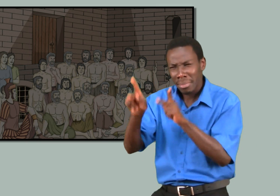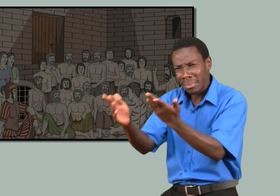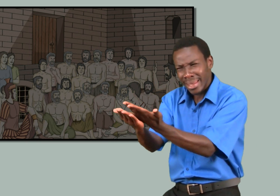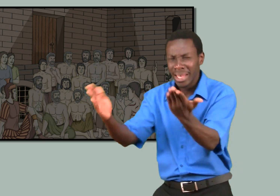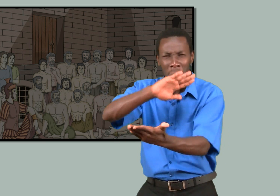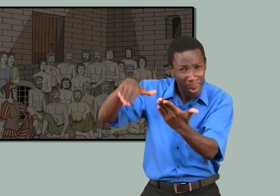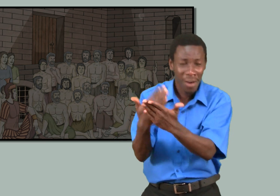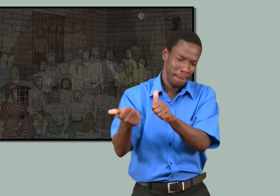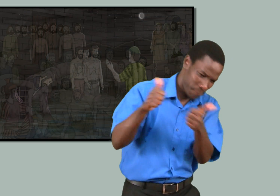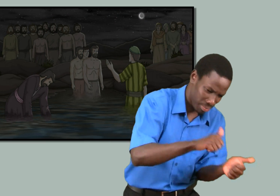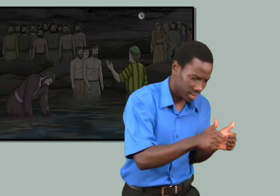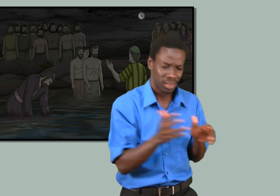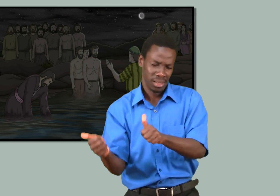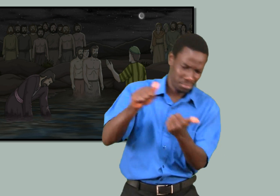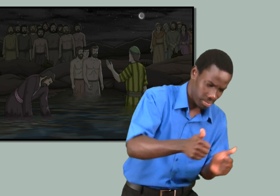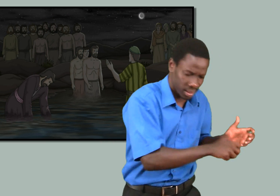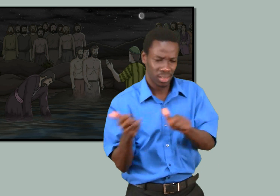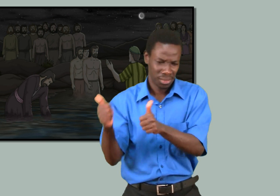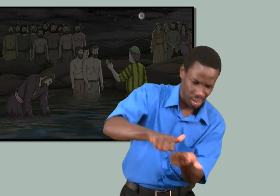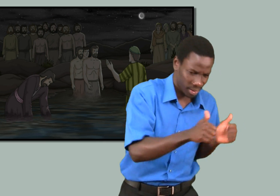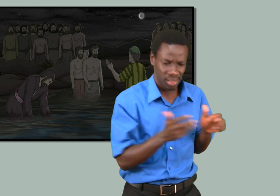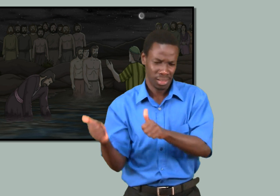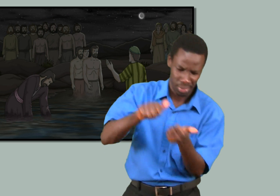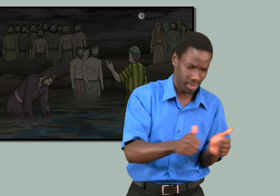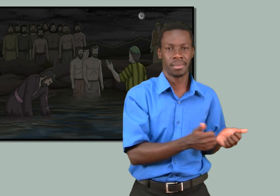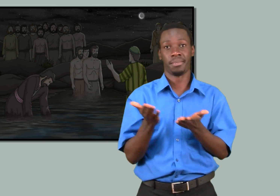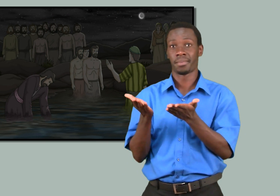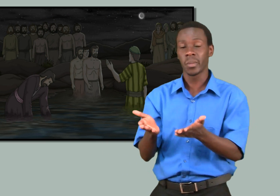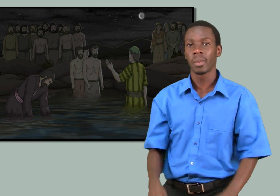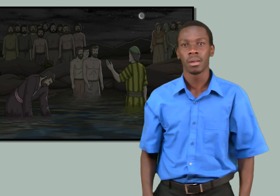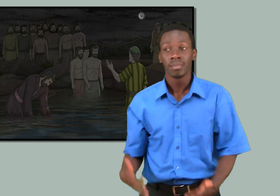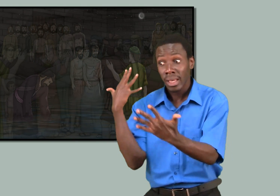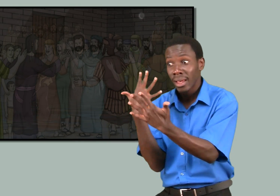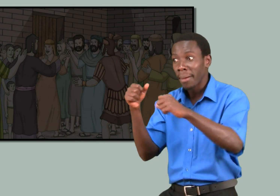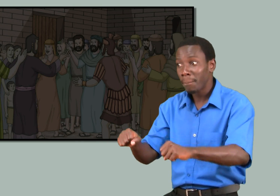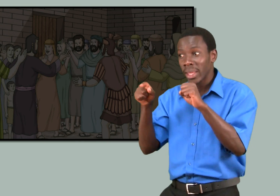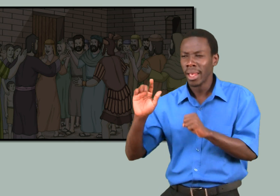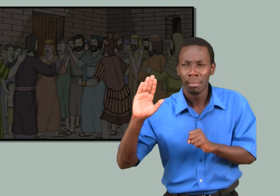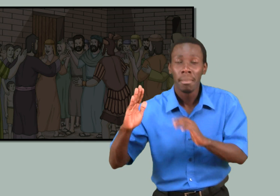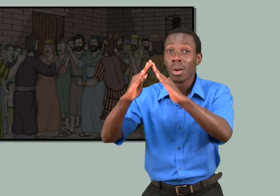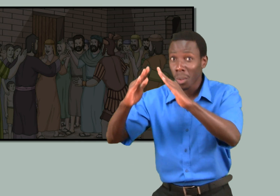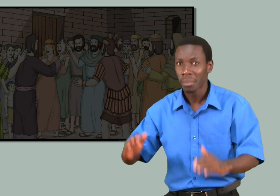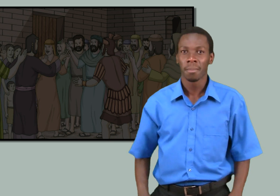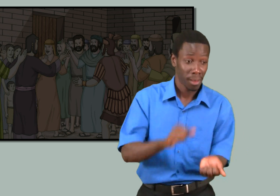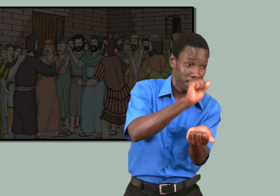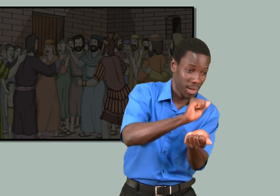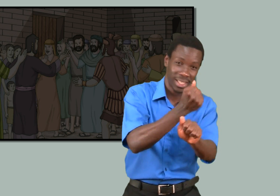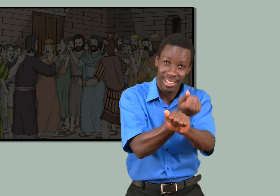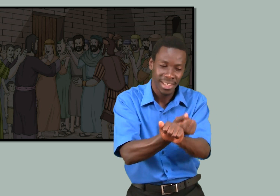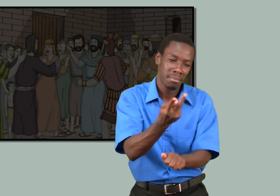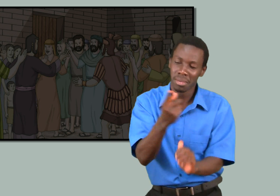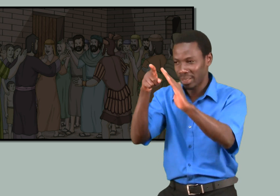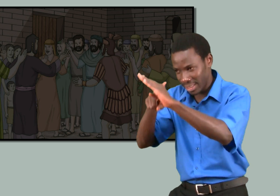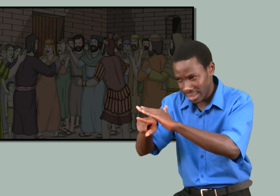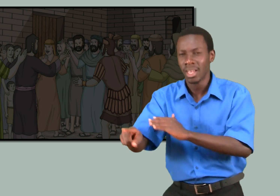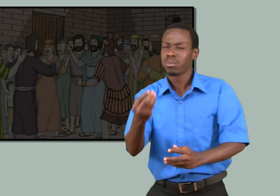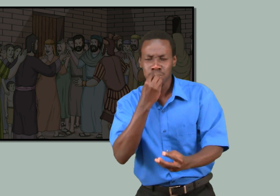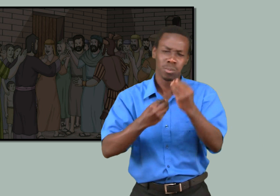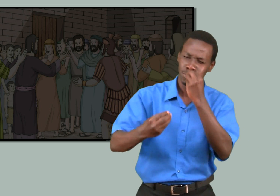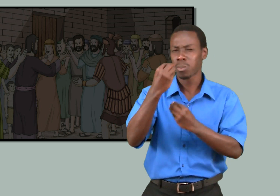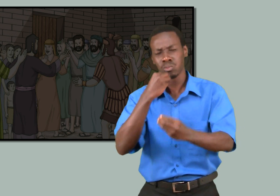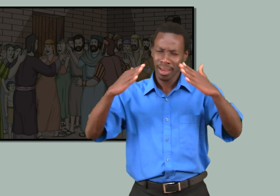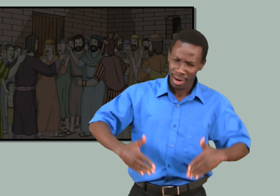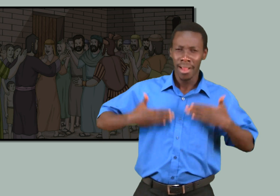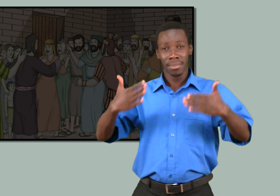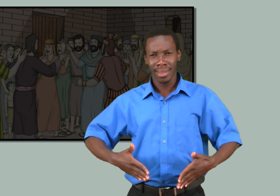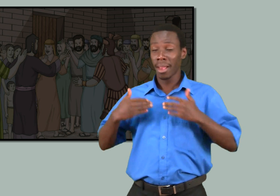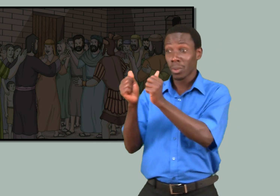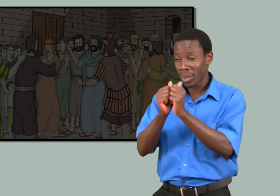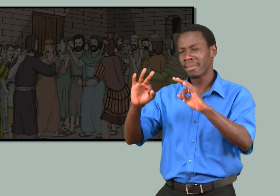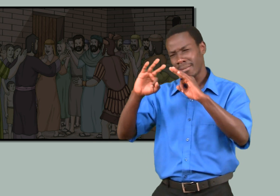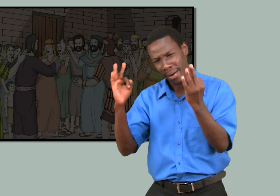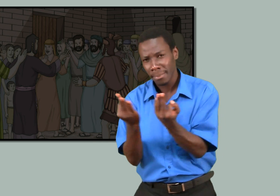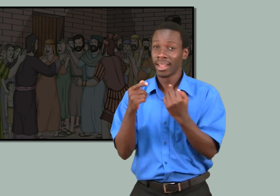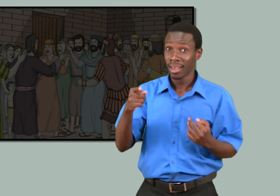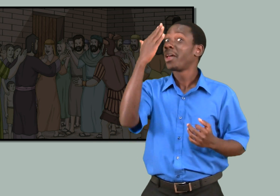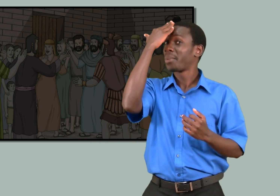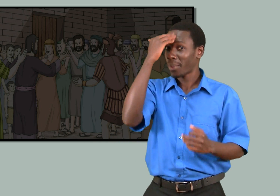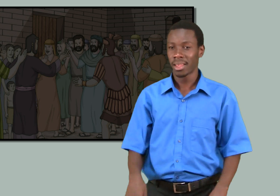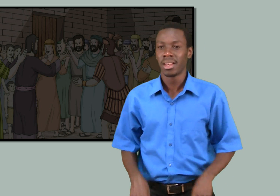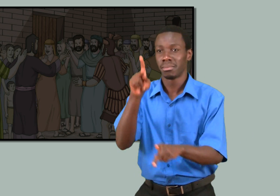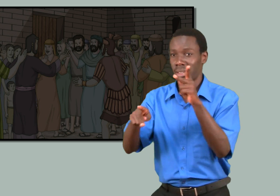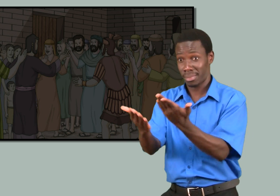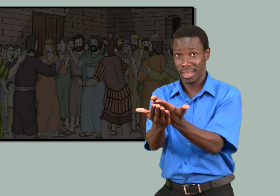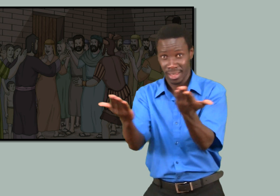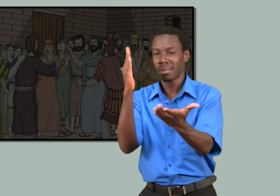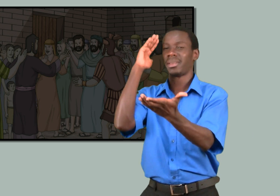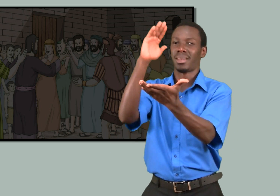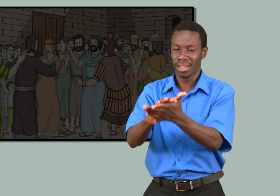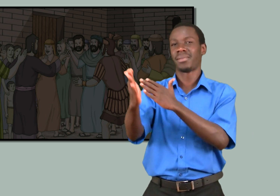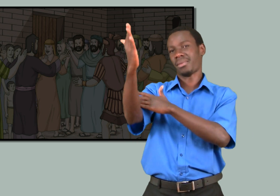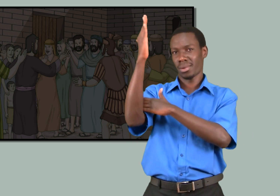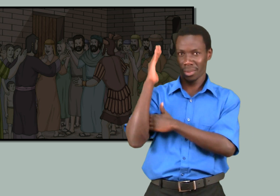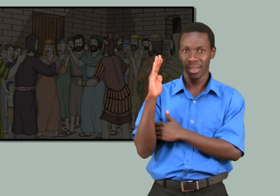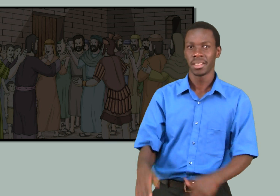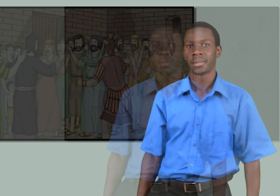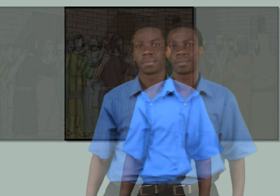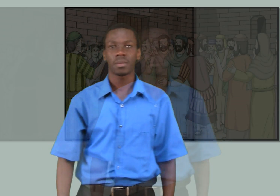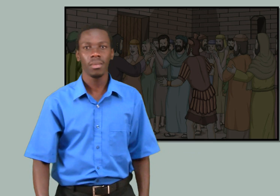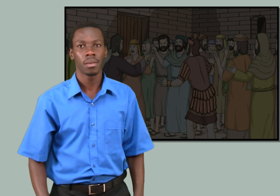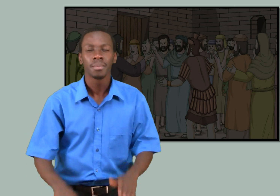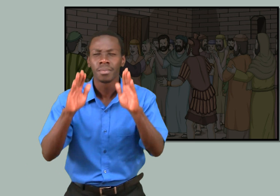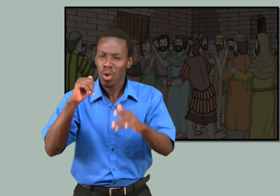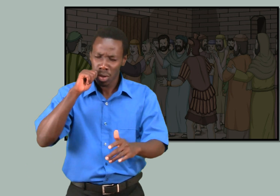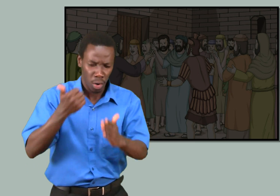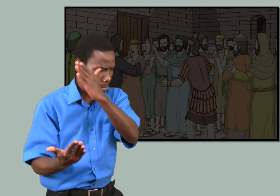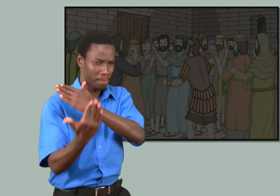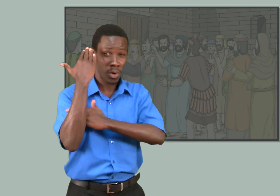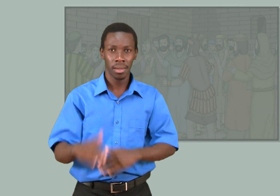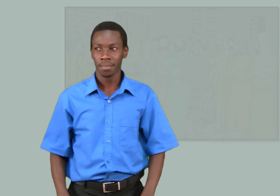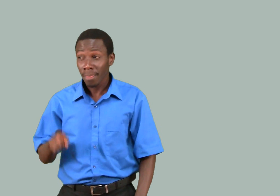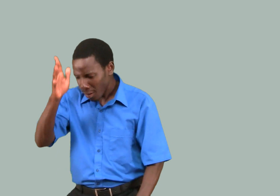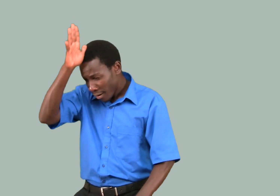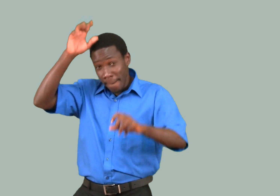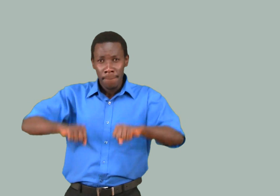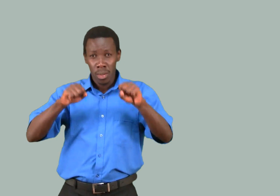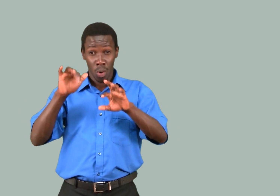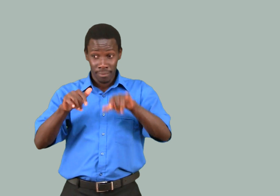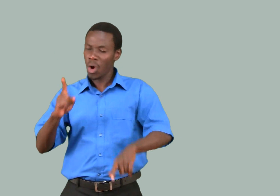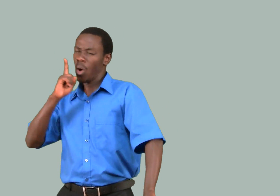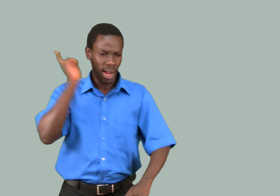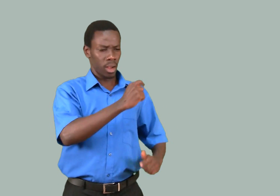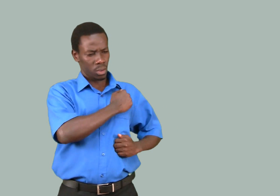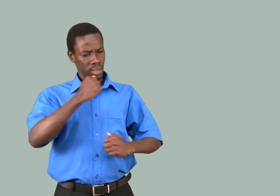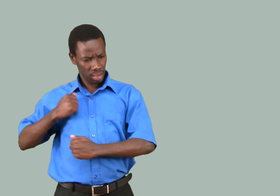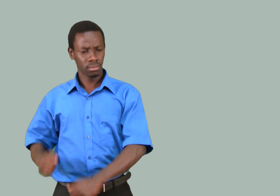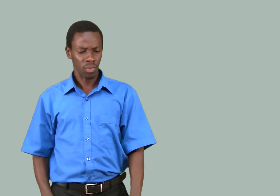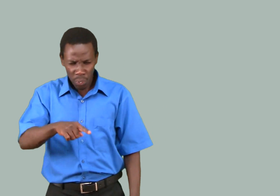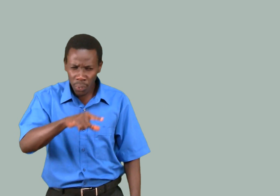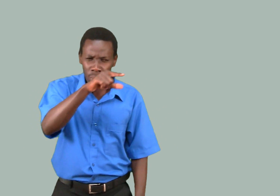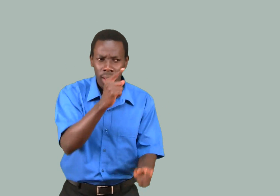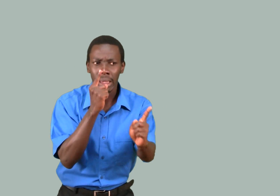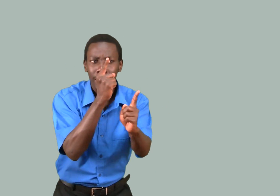And without delay, he and all his household were baptized. Then he brought them into his home and set a meal before them.